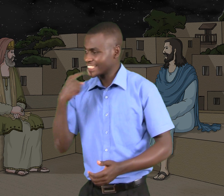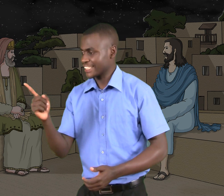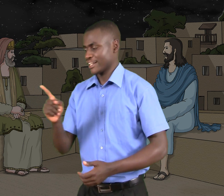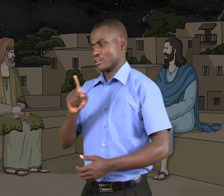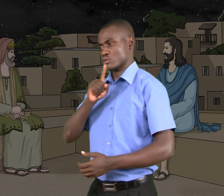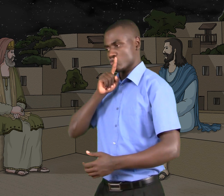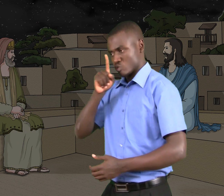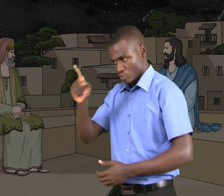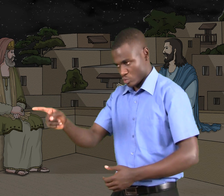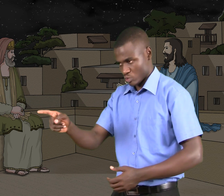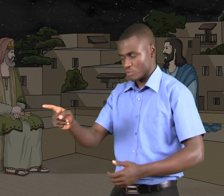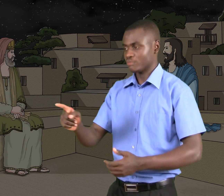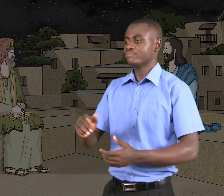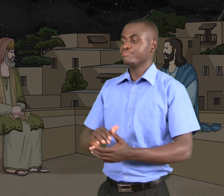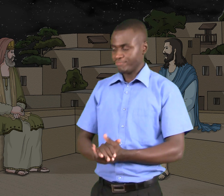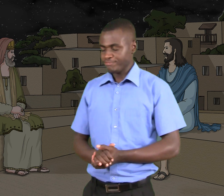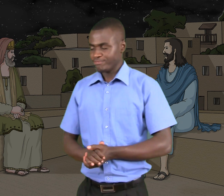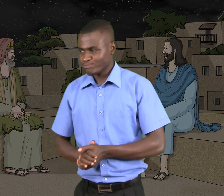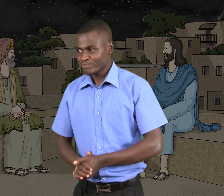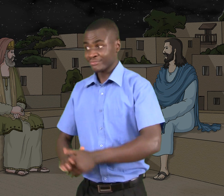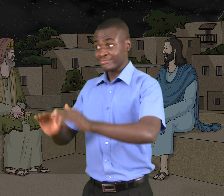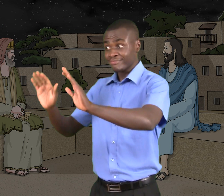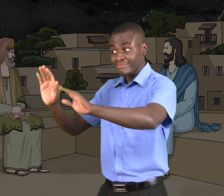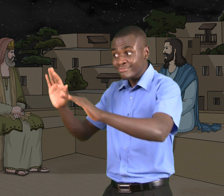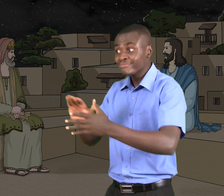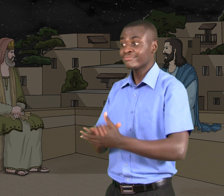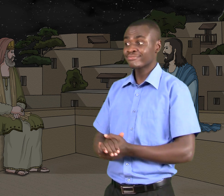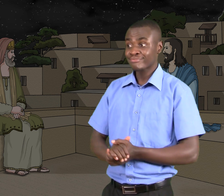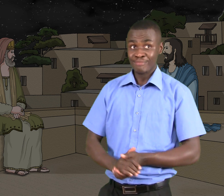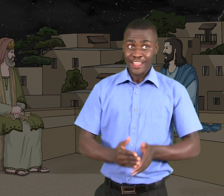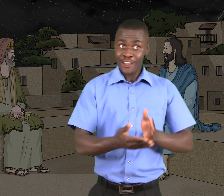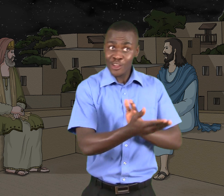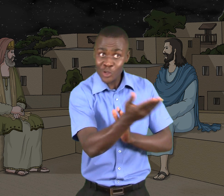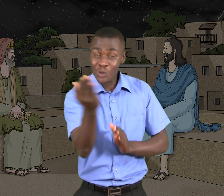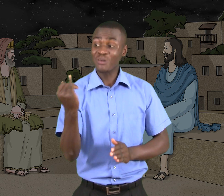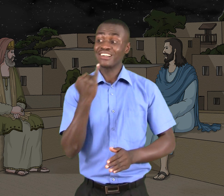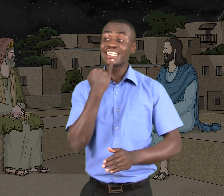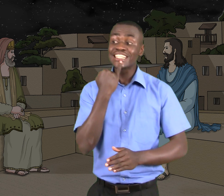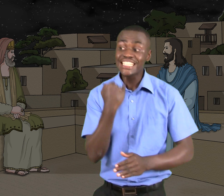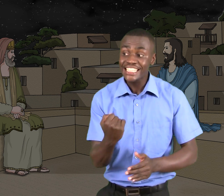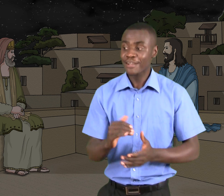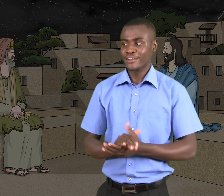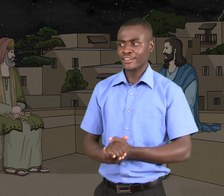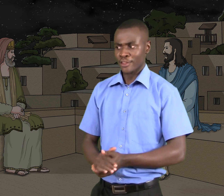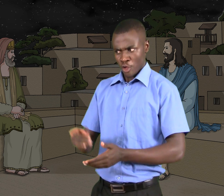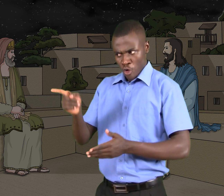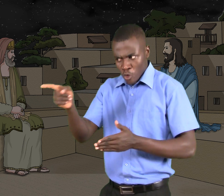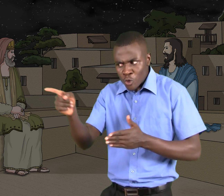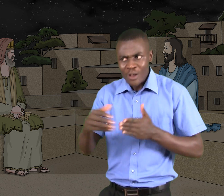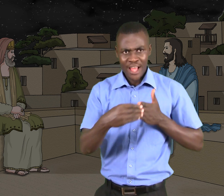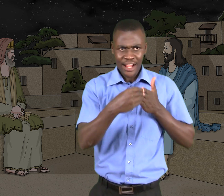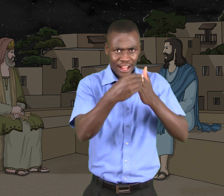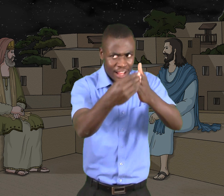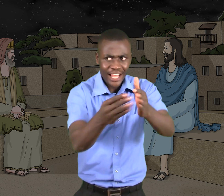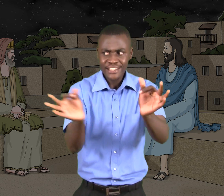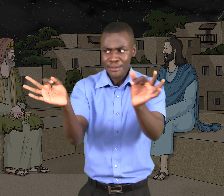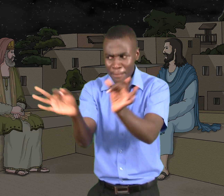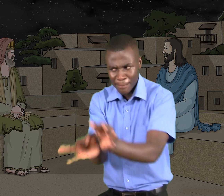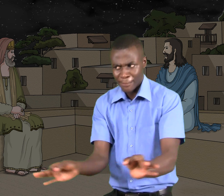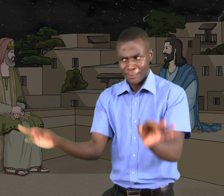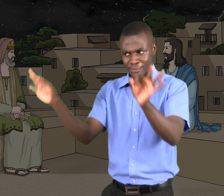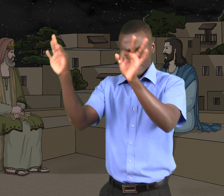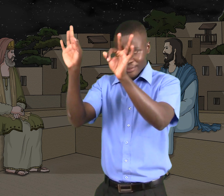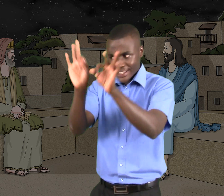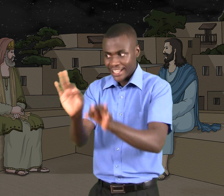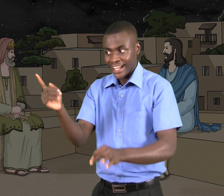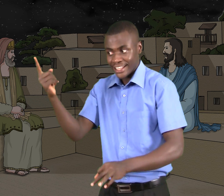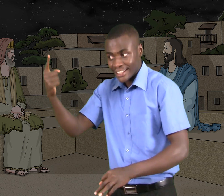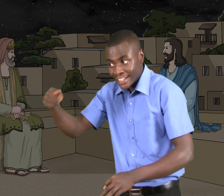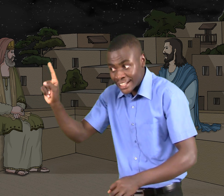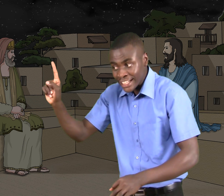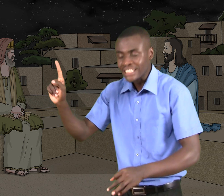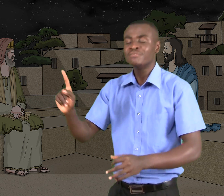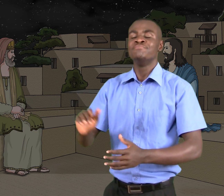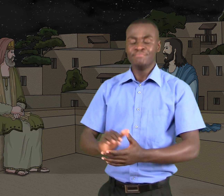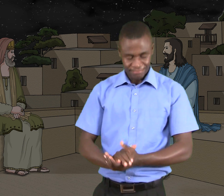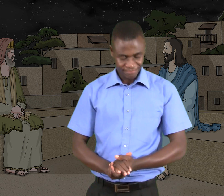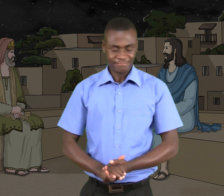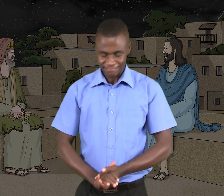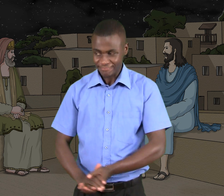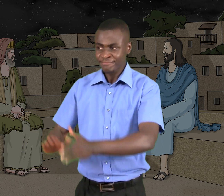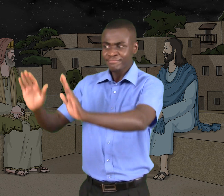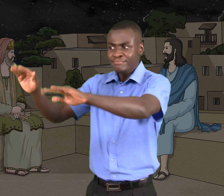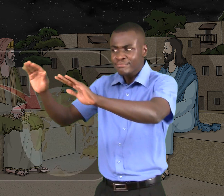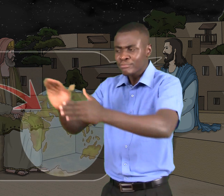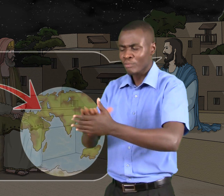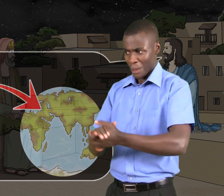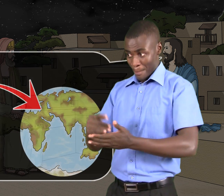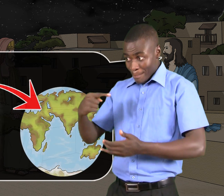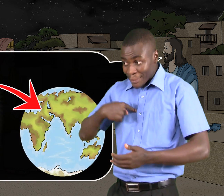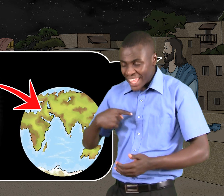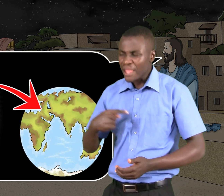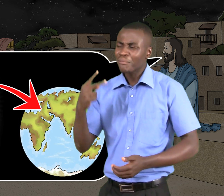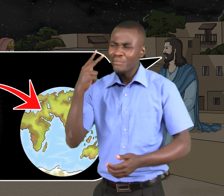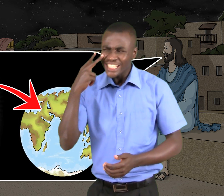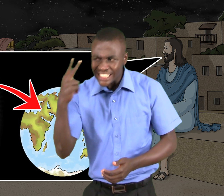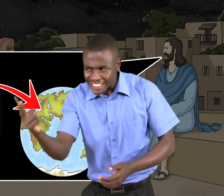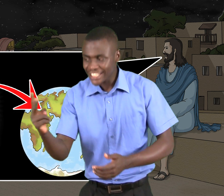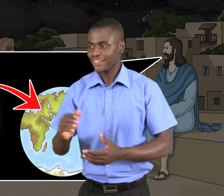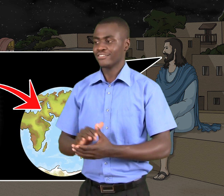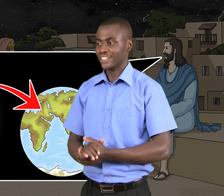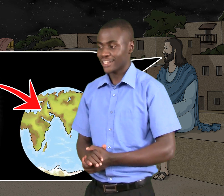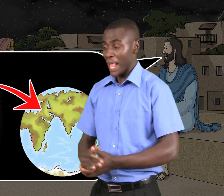If I have told you about earthly things and you do not believe, how will you believe if I tell you about heavenly things?